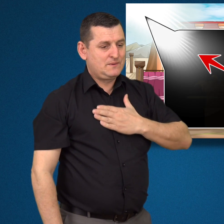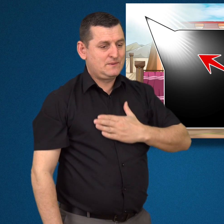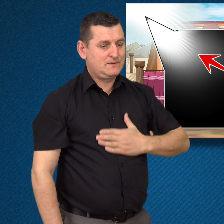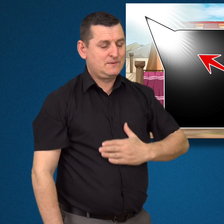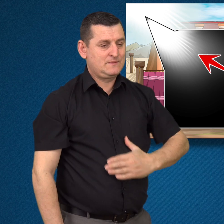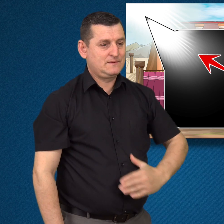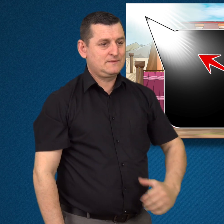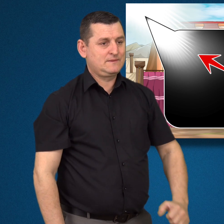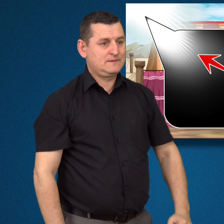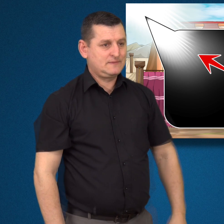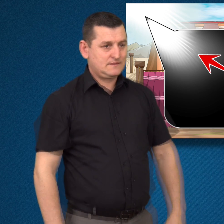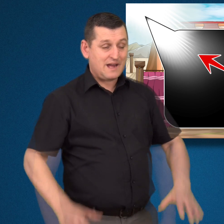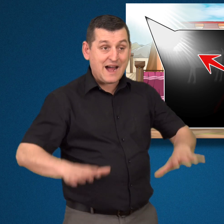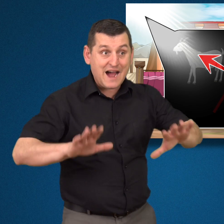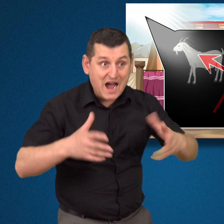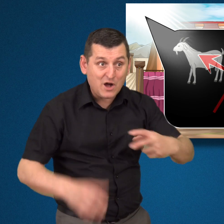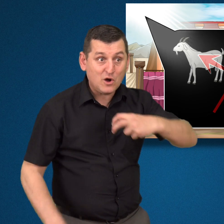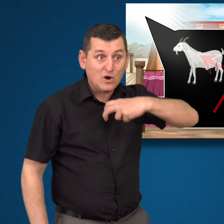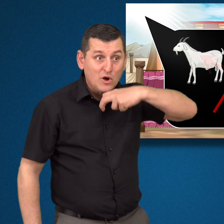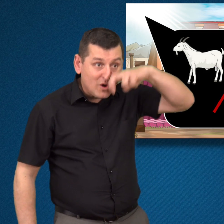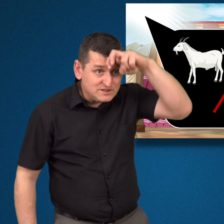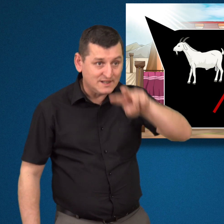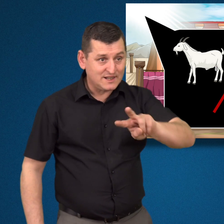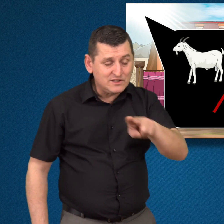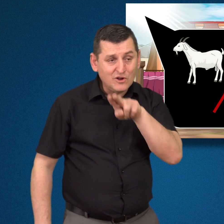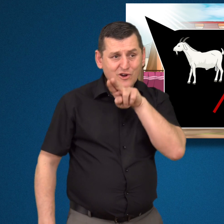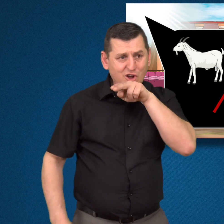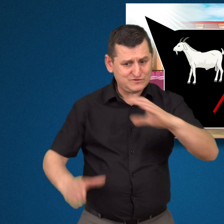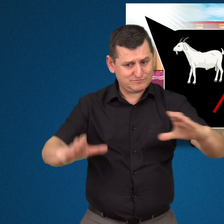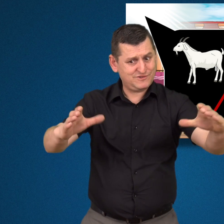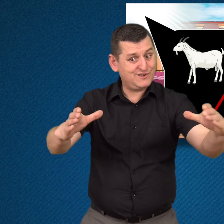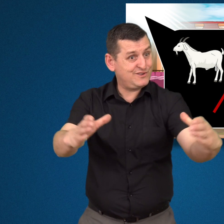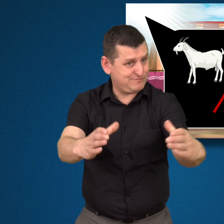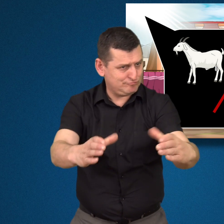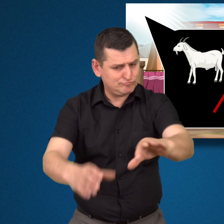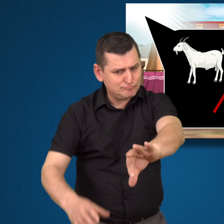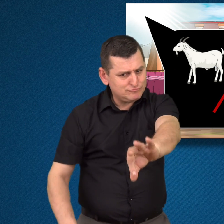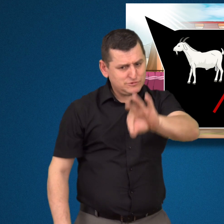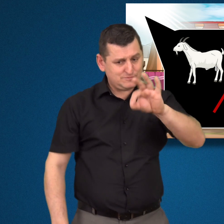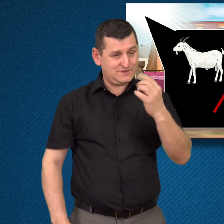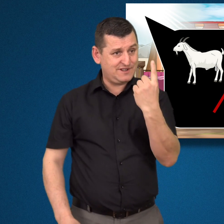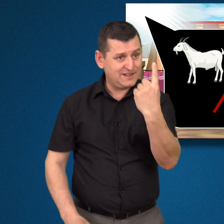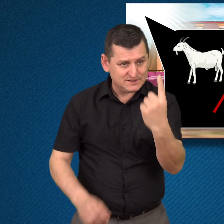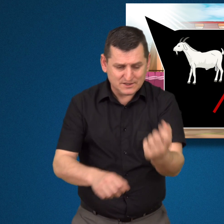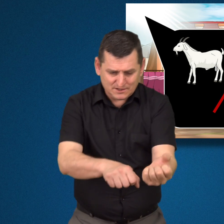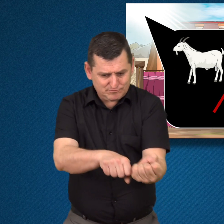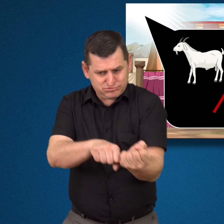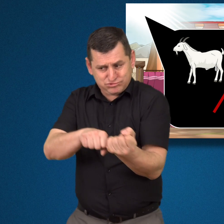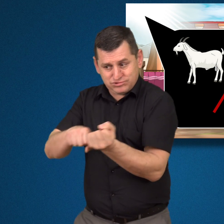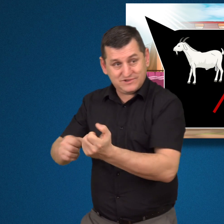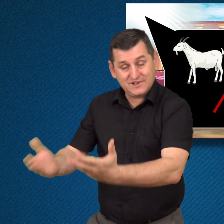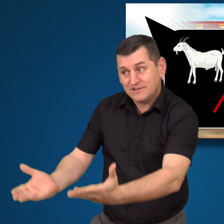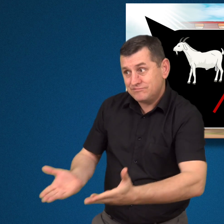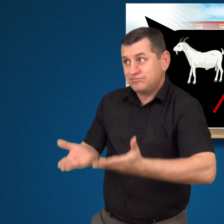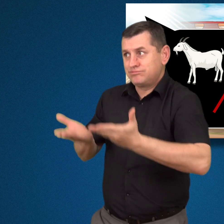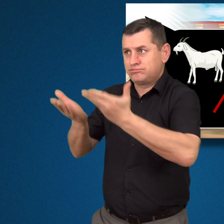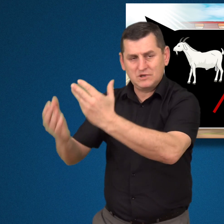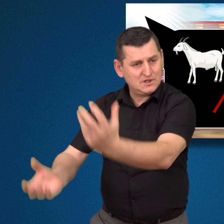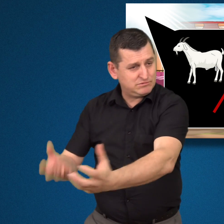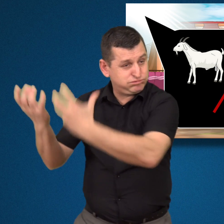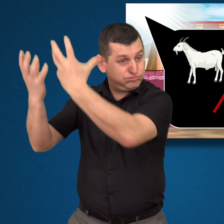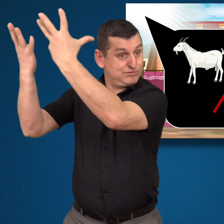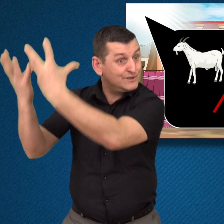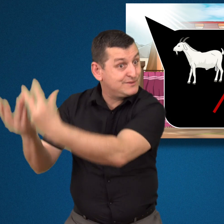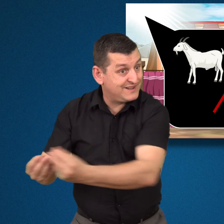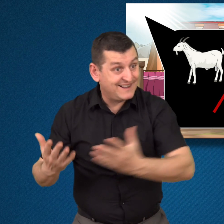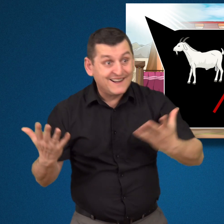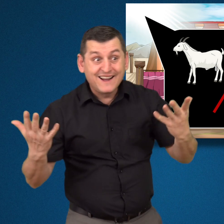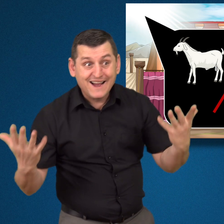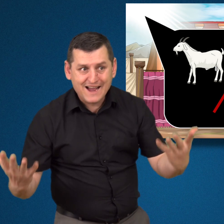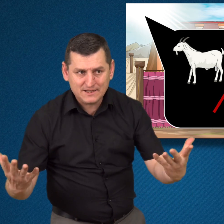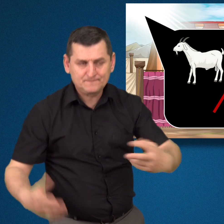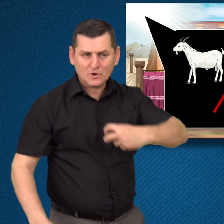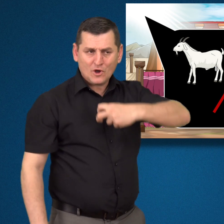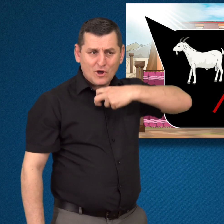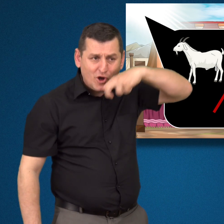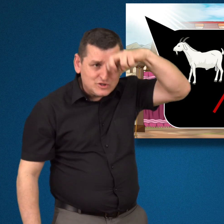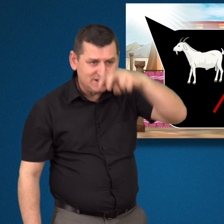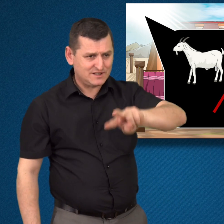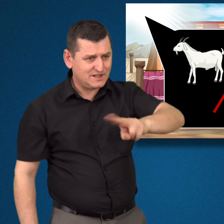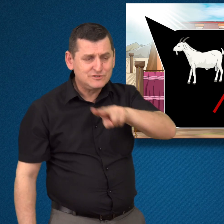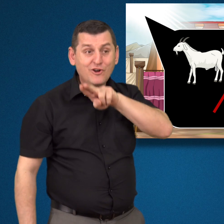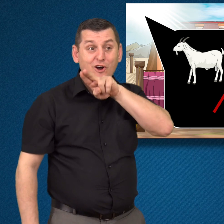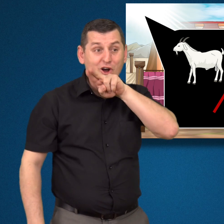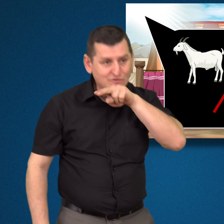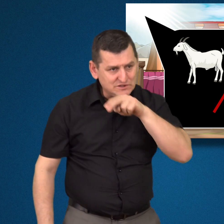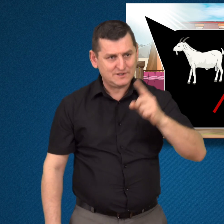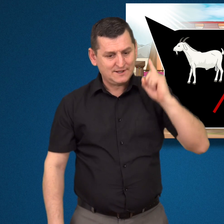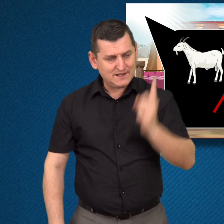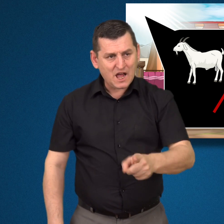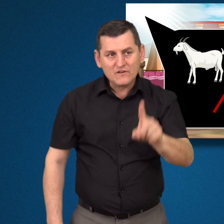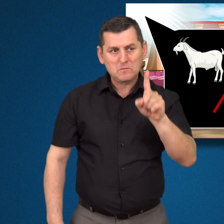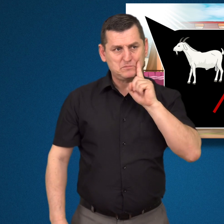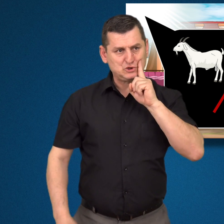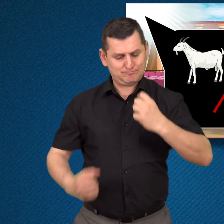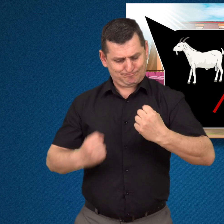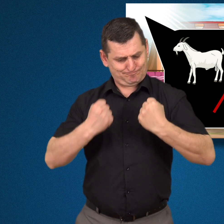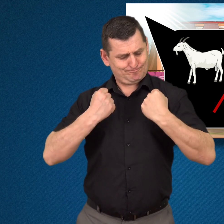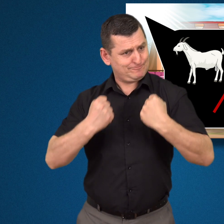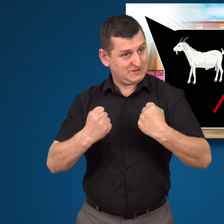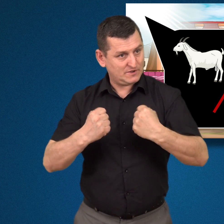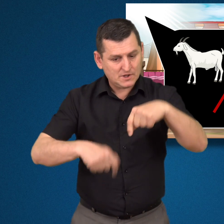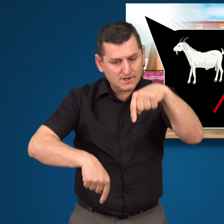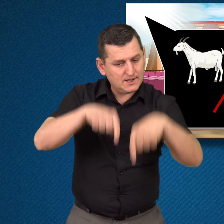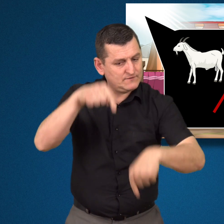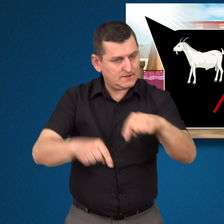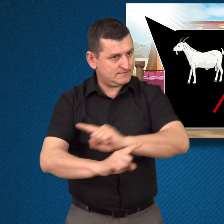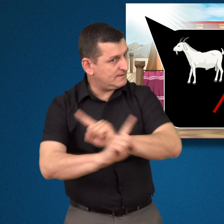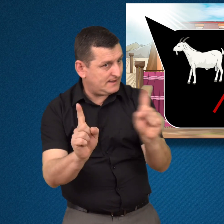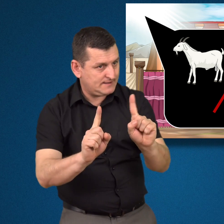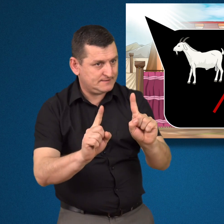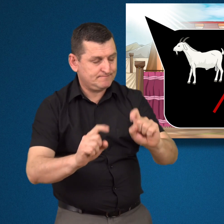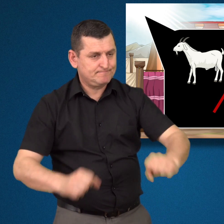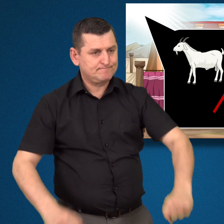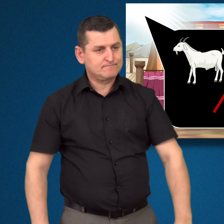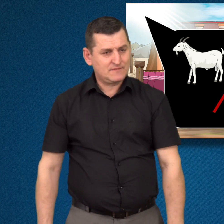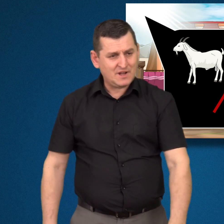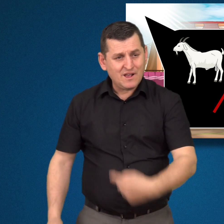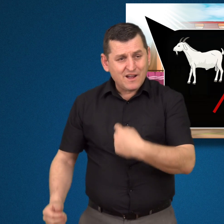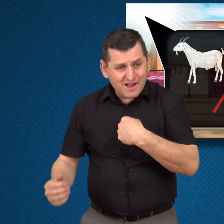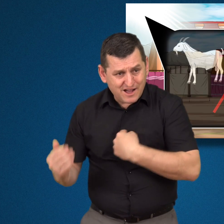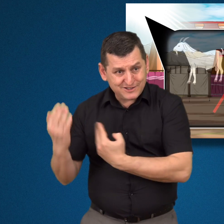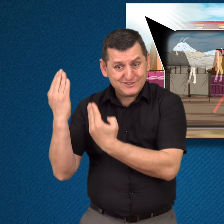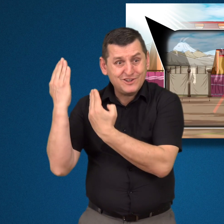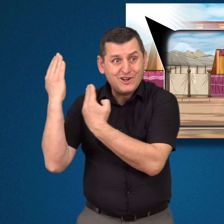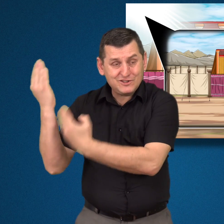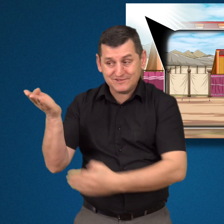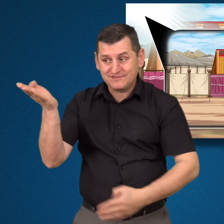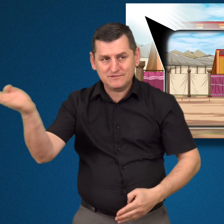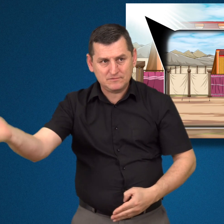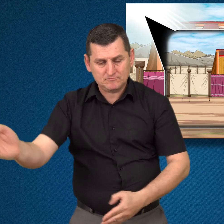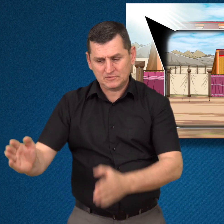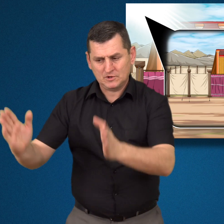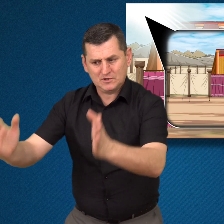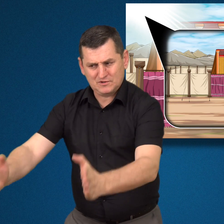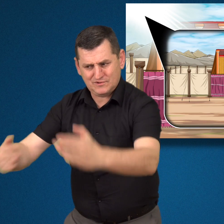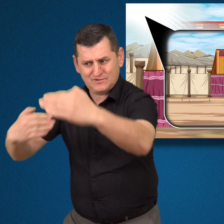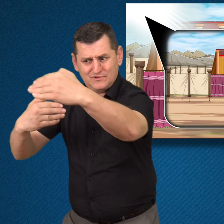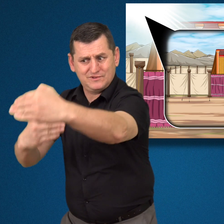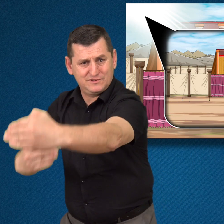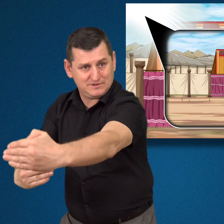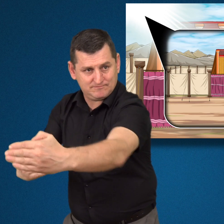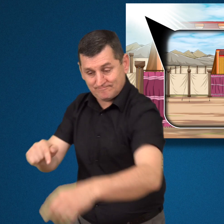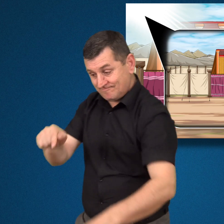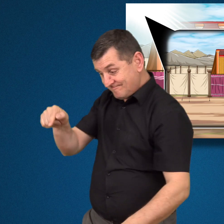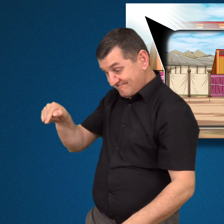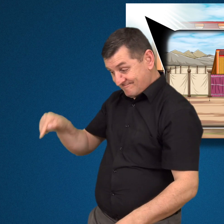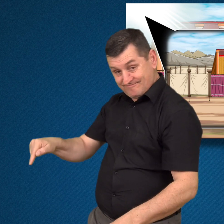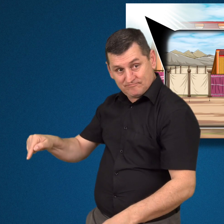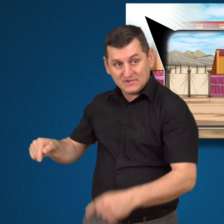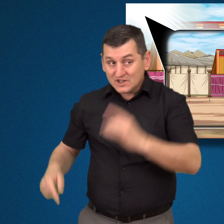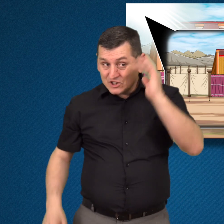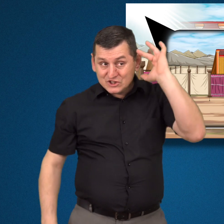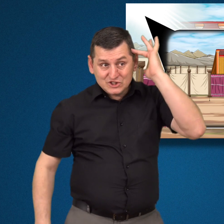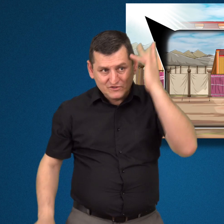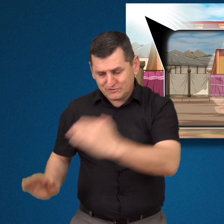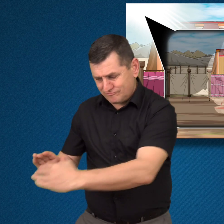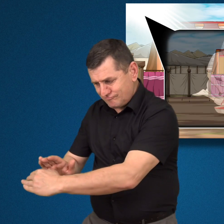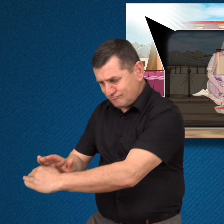If, however, one’s offering is a burnt offering from the flock—from the sheep or goats—he is to present an unblemished male.